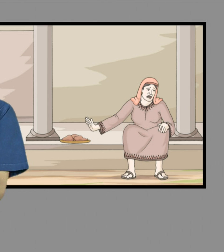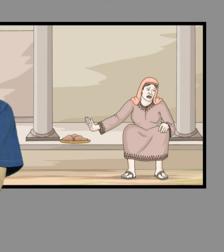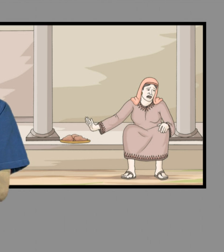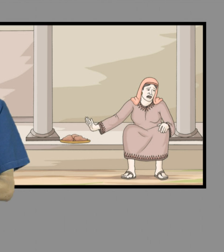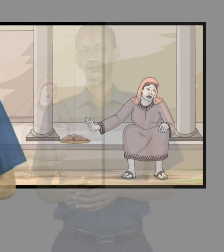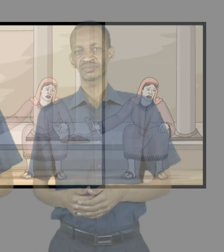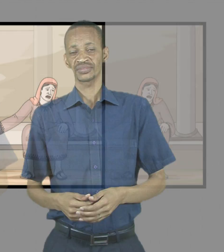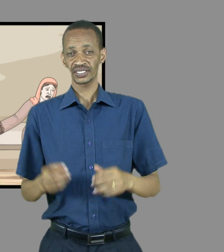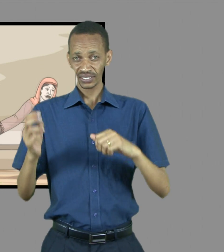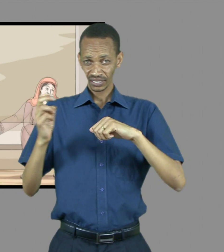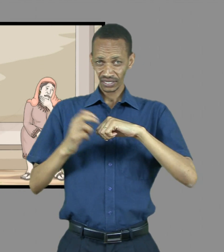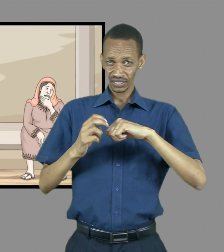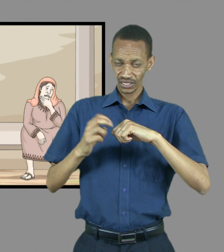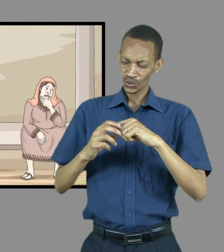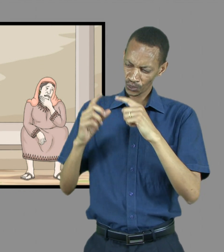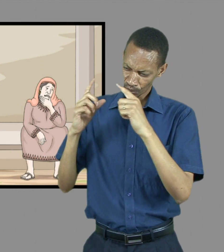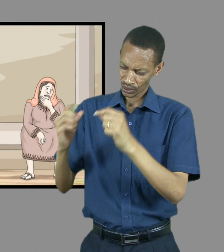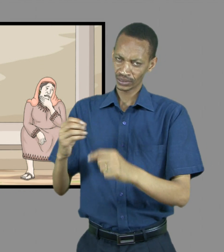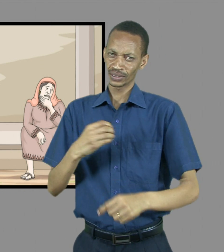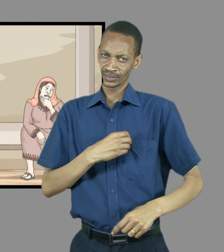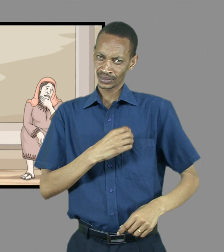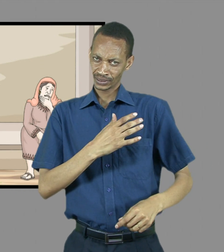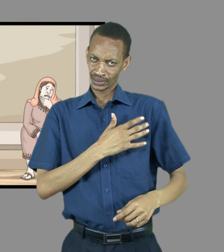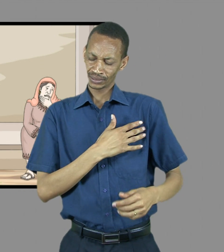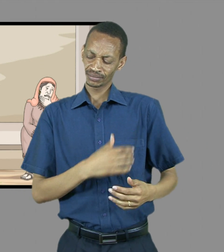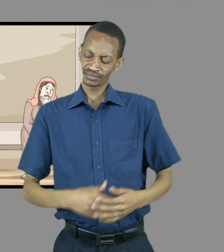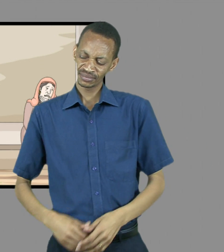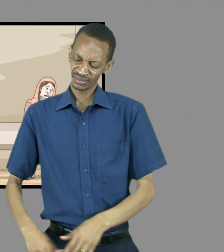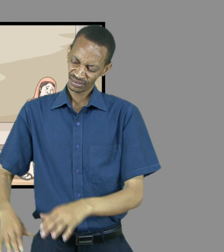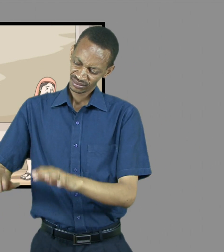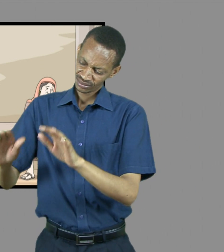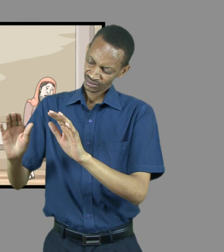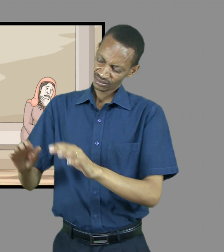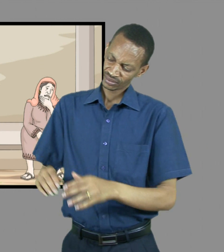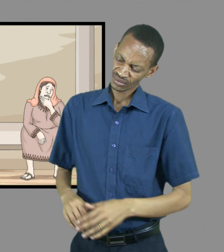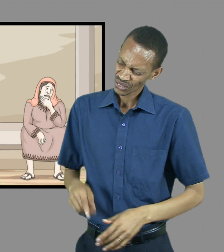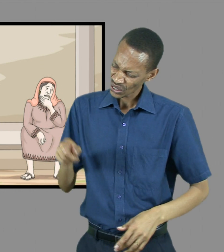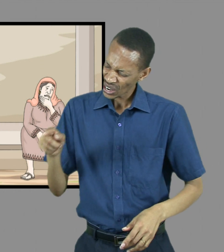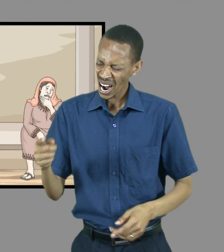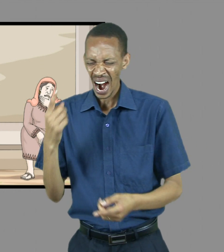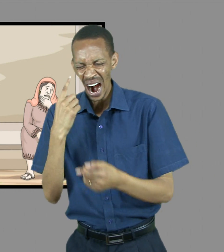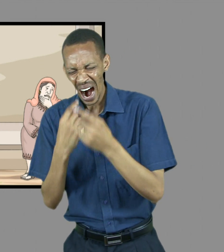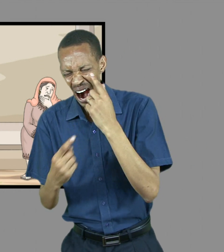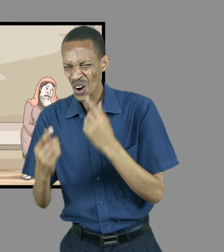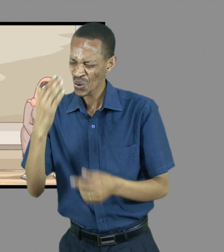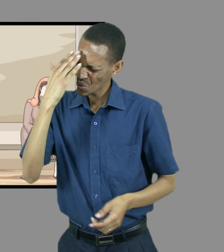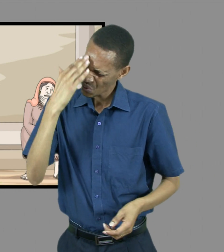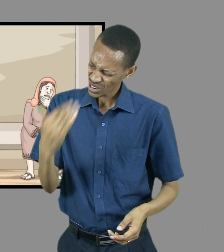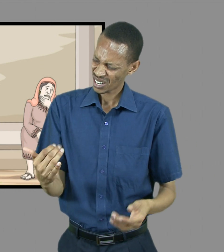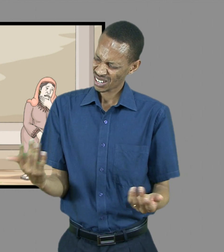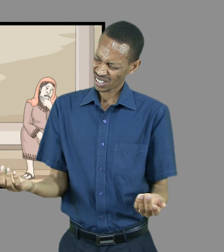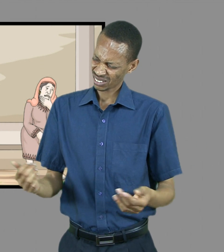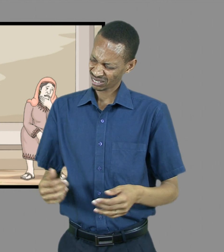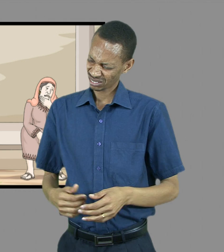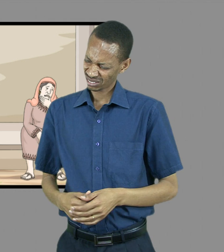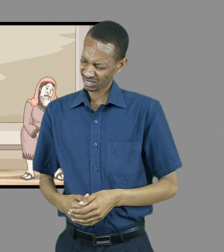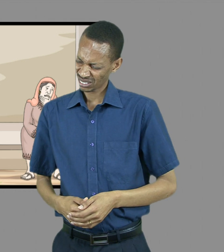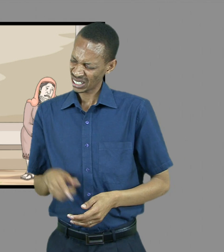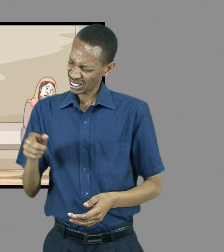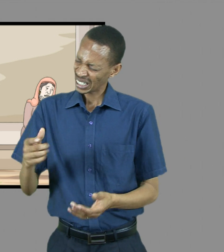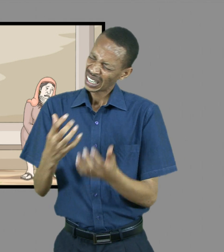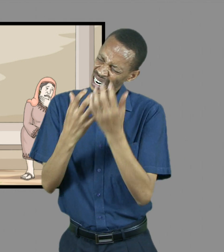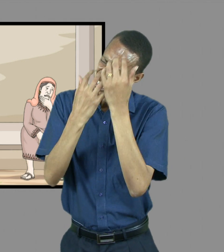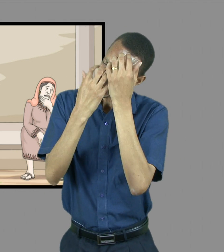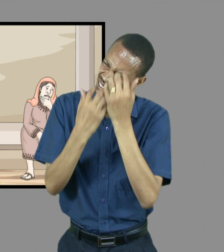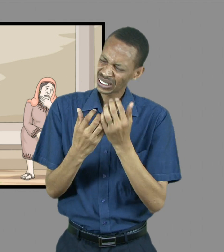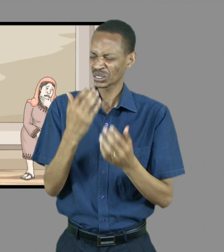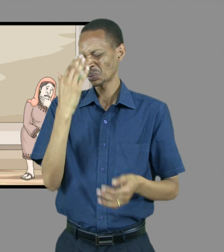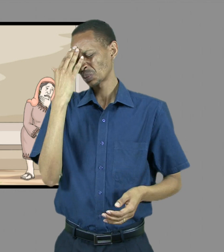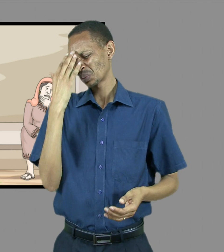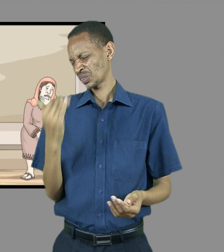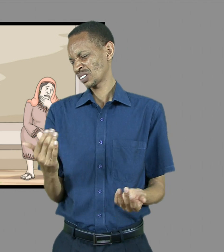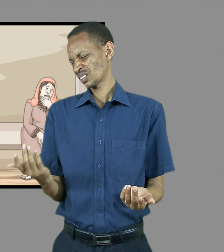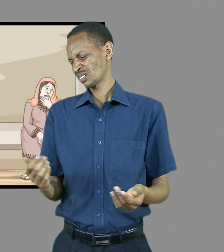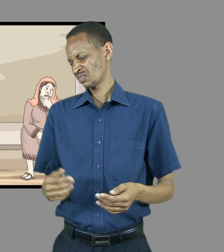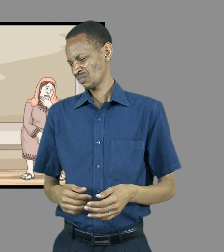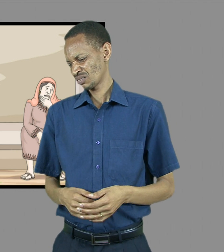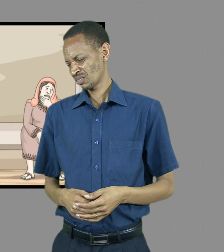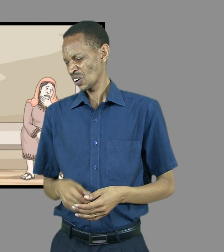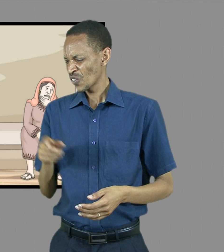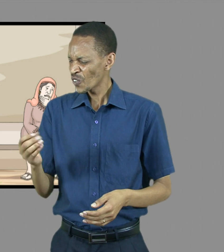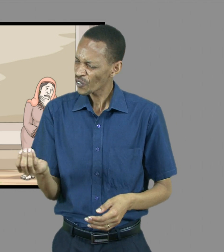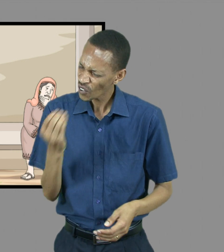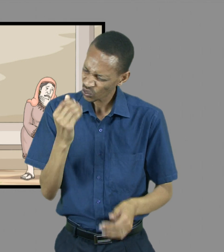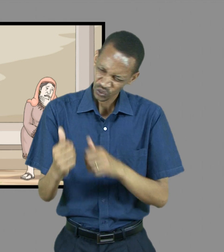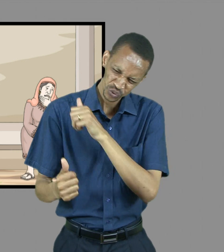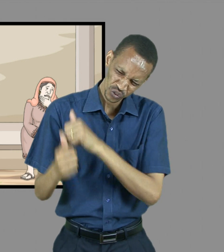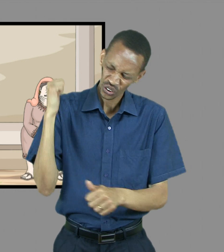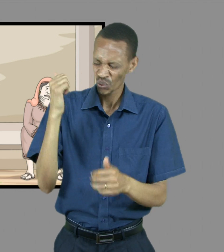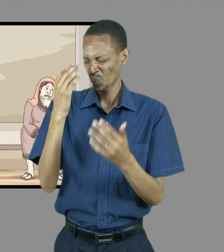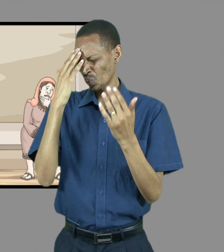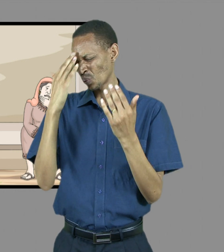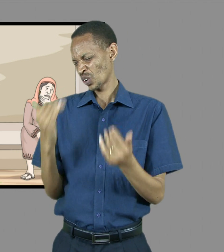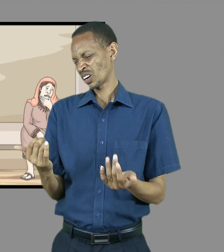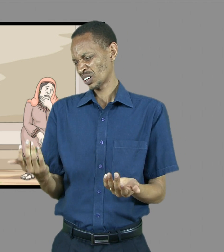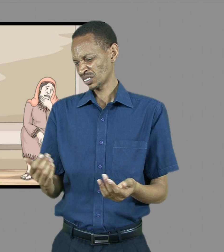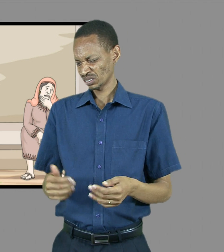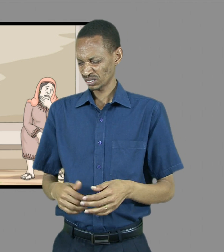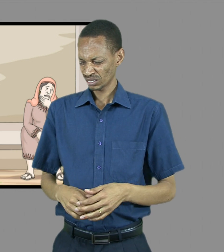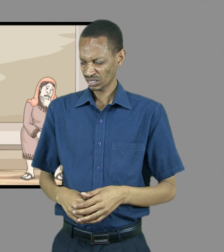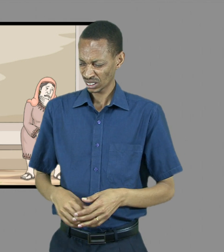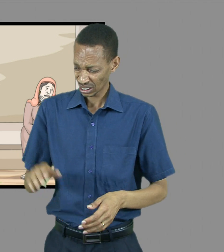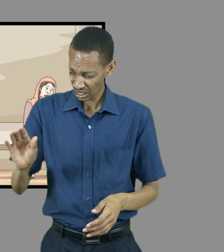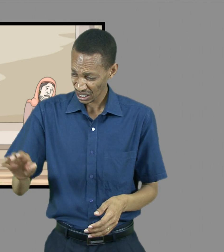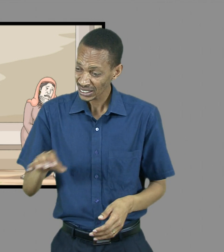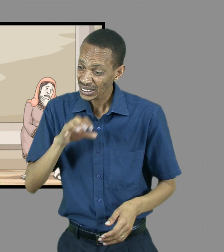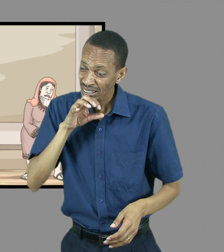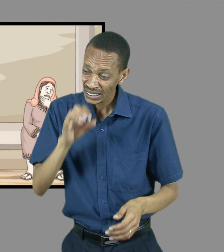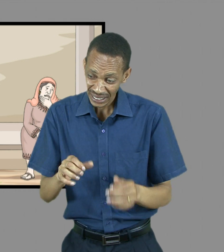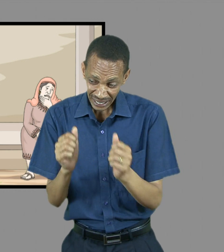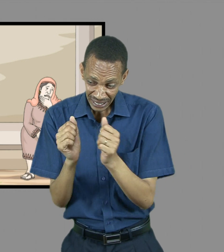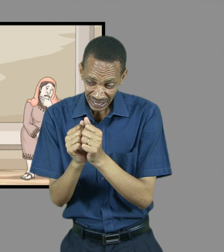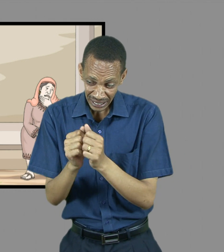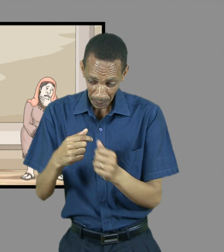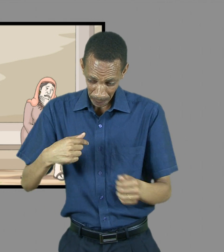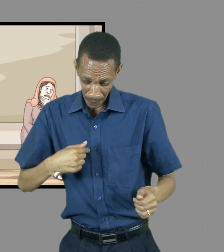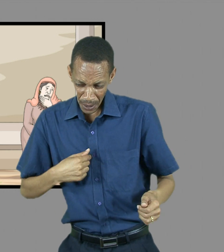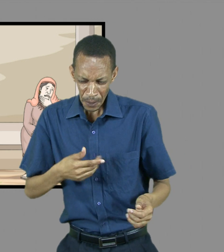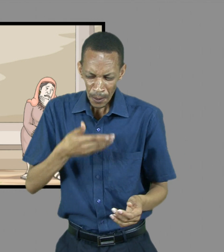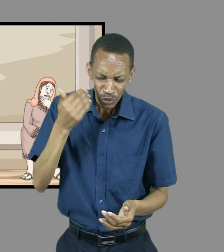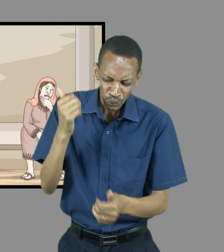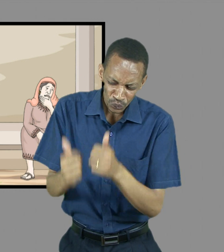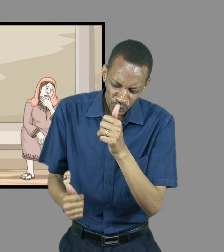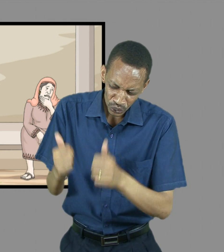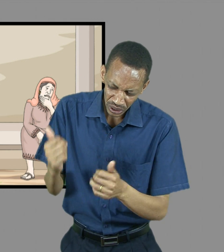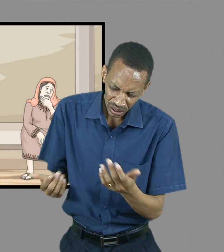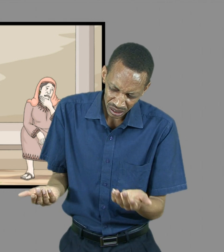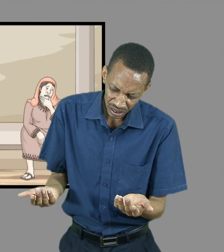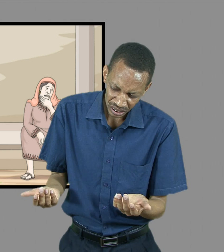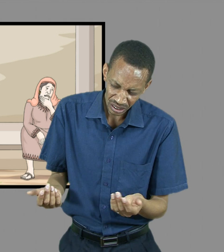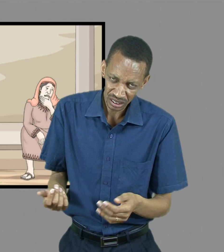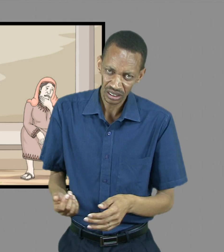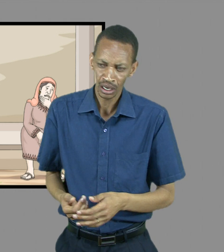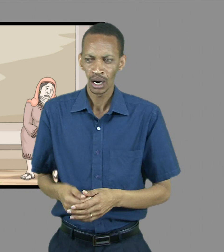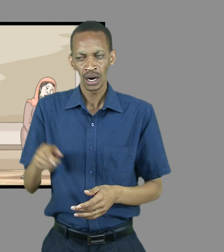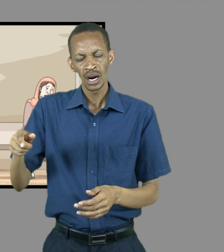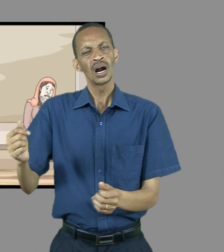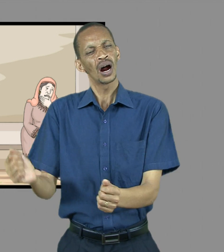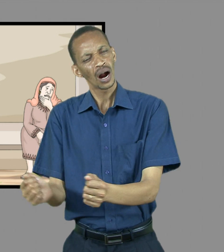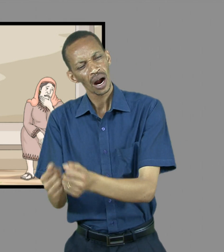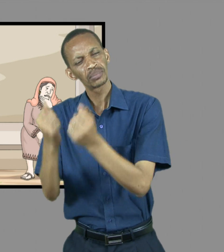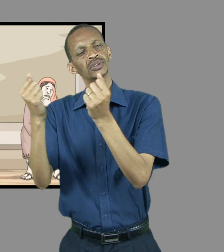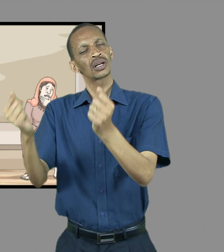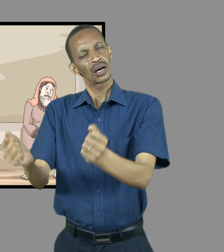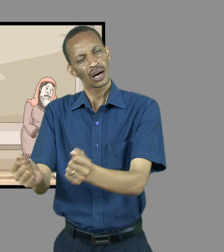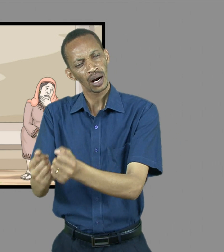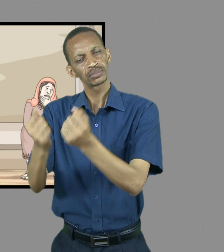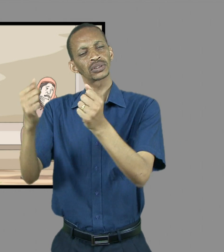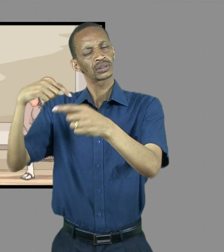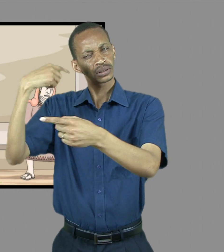“Hannah, why are you crying?” her husband Elkanah asked. “Why won’t you eat? Why is your heart so grieved?